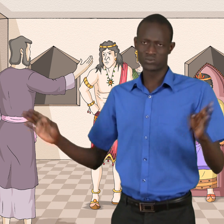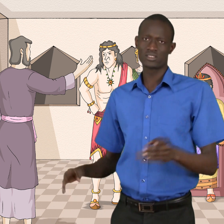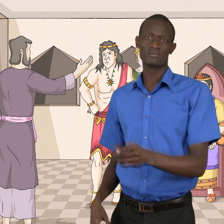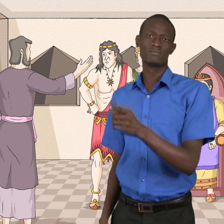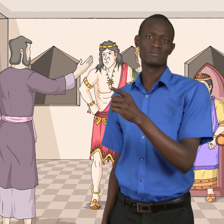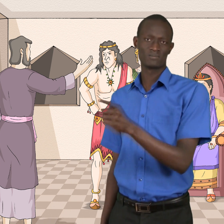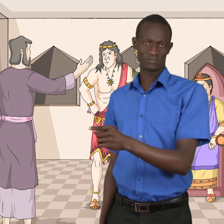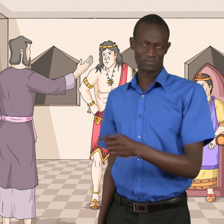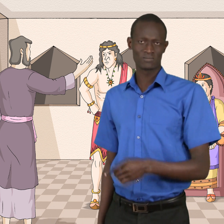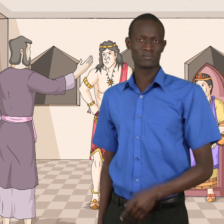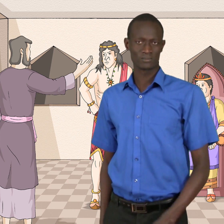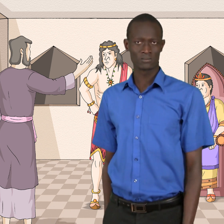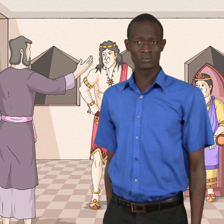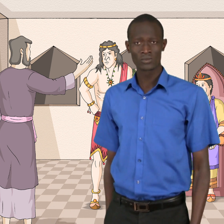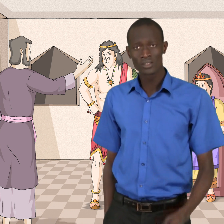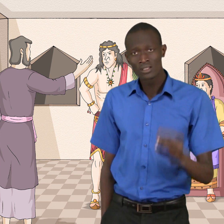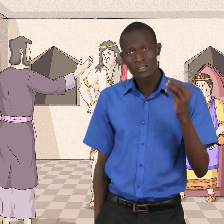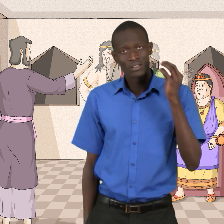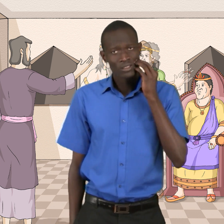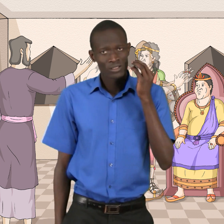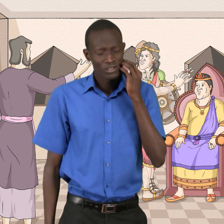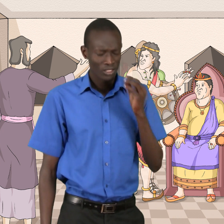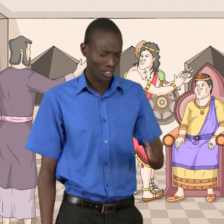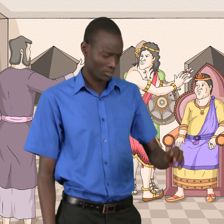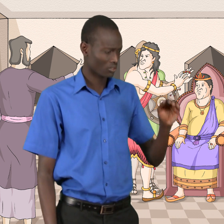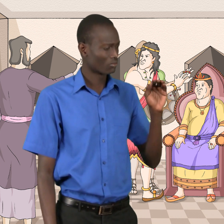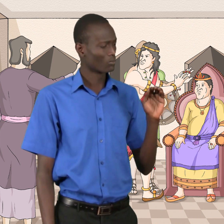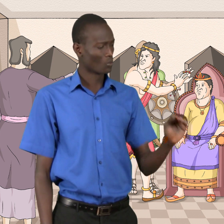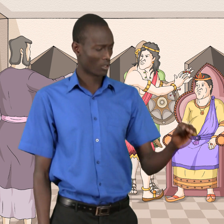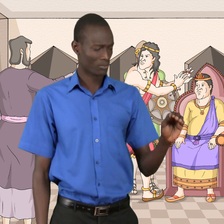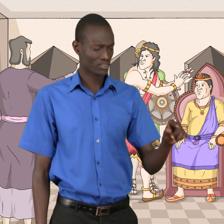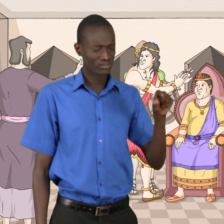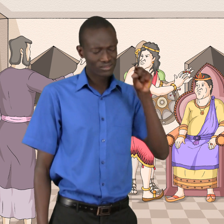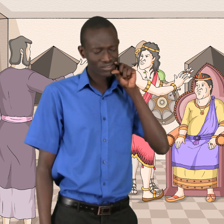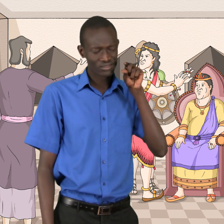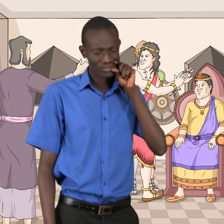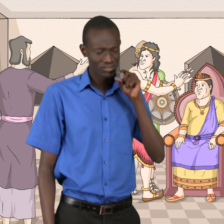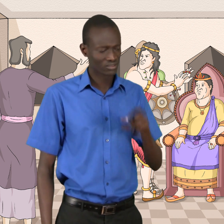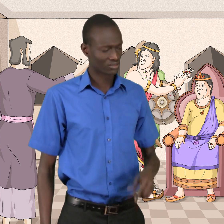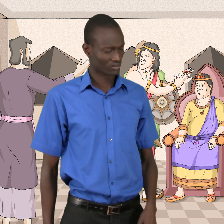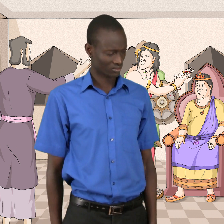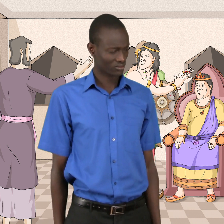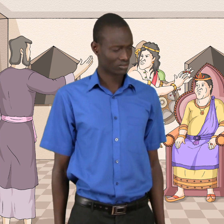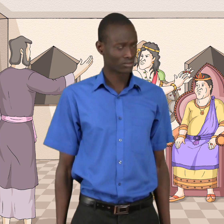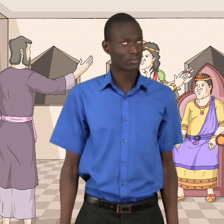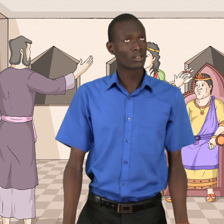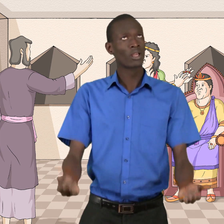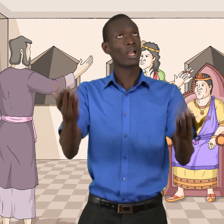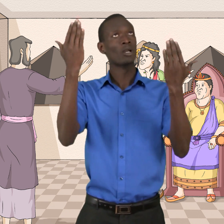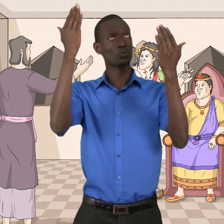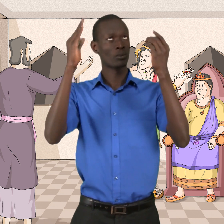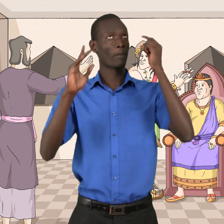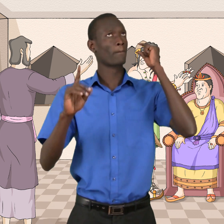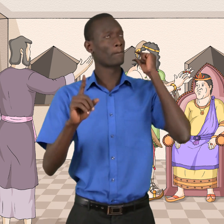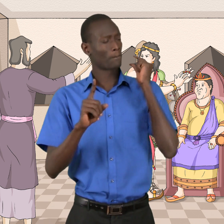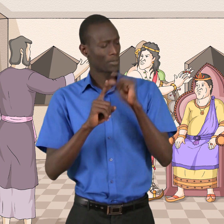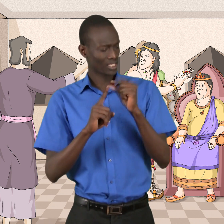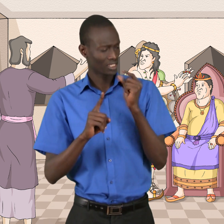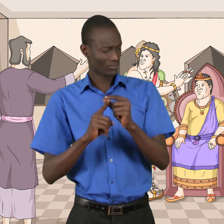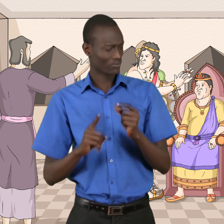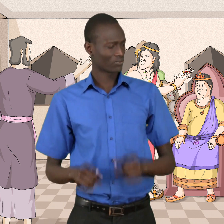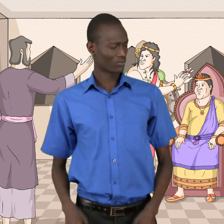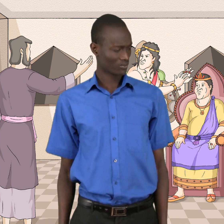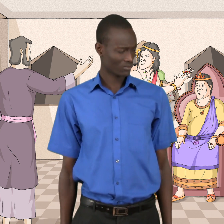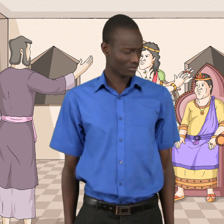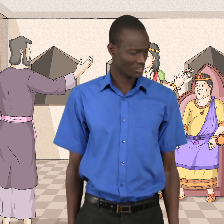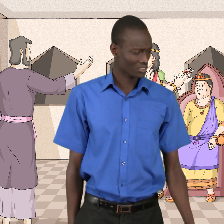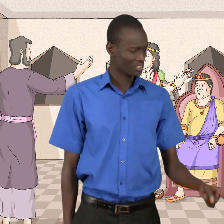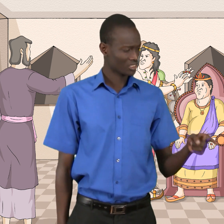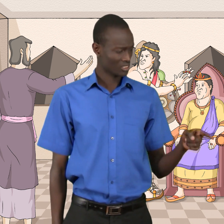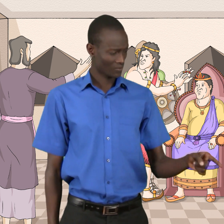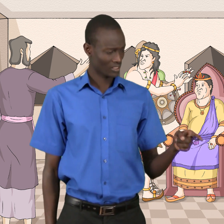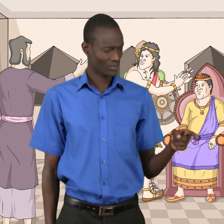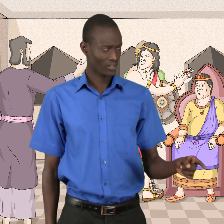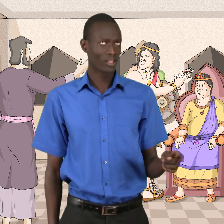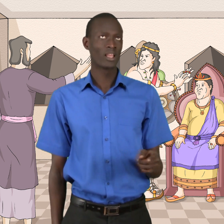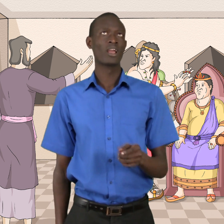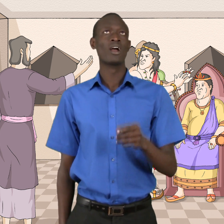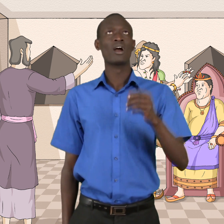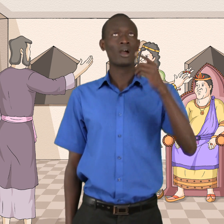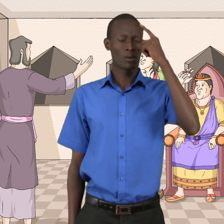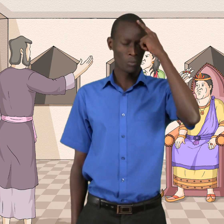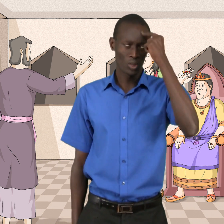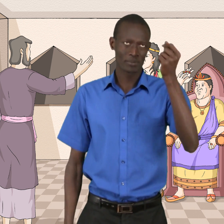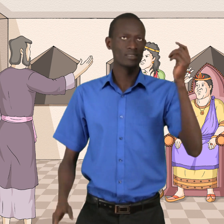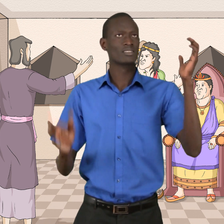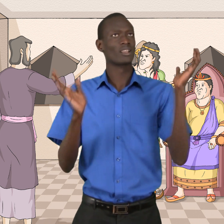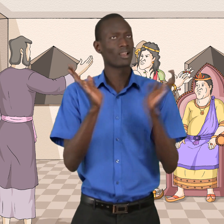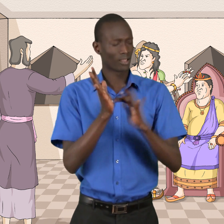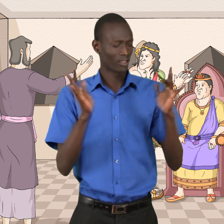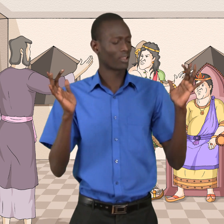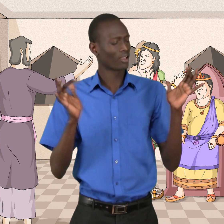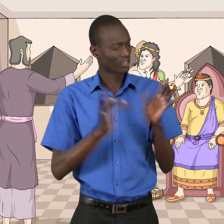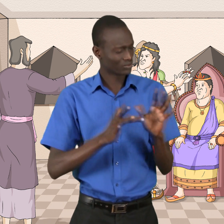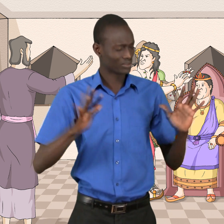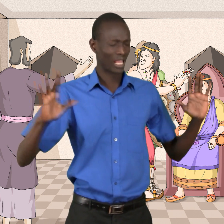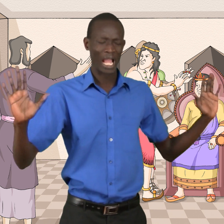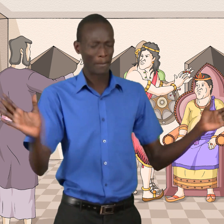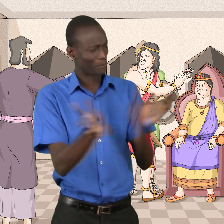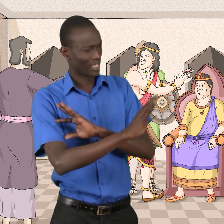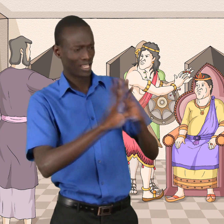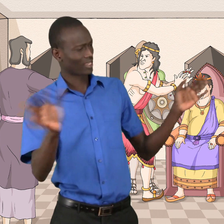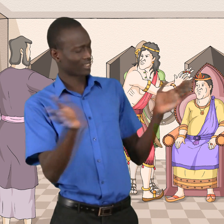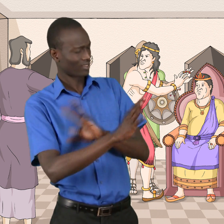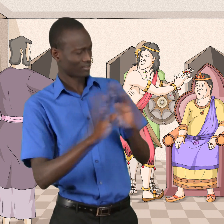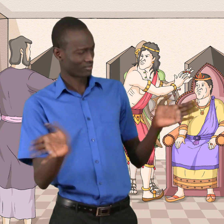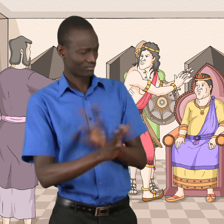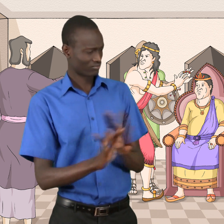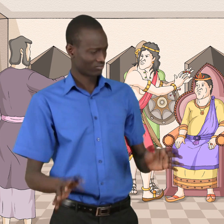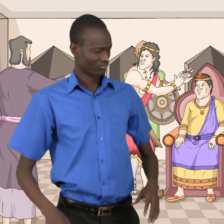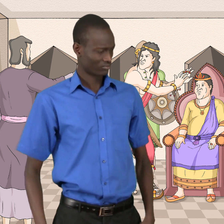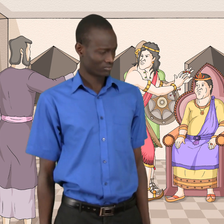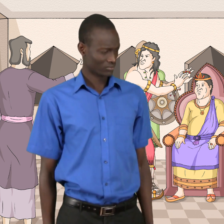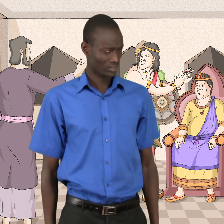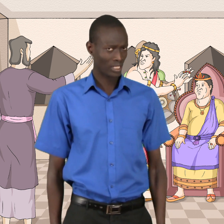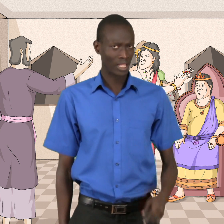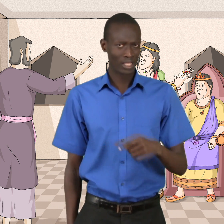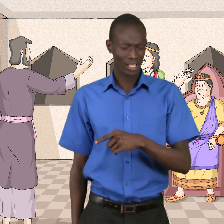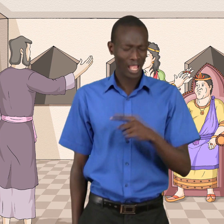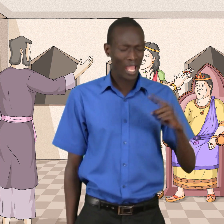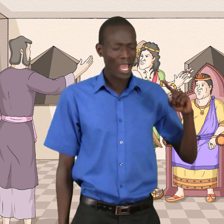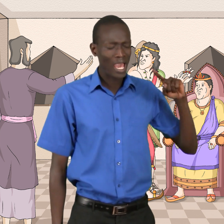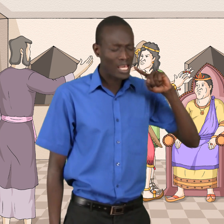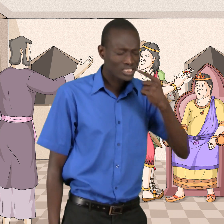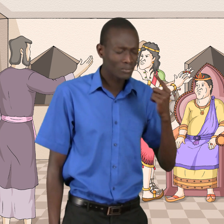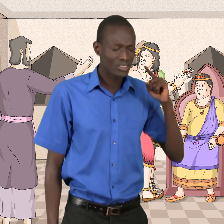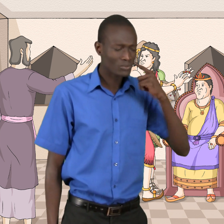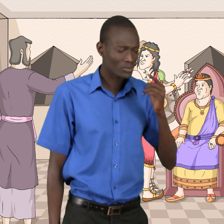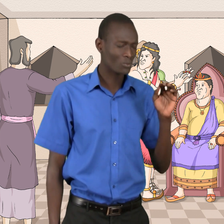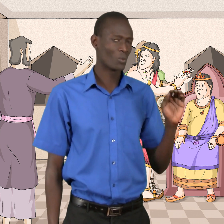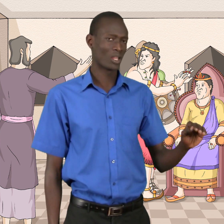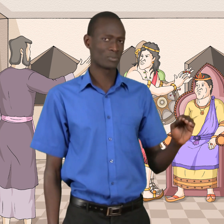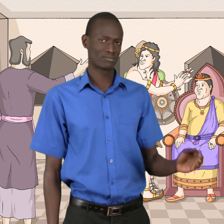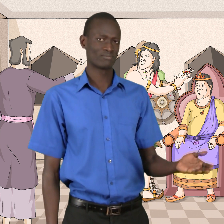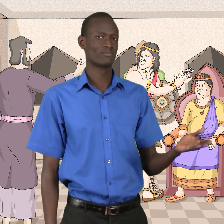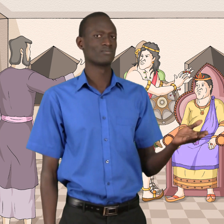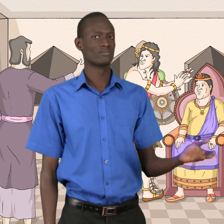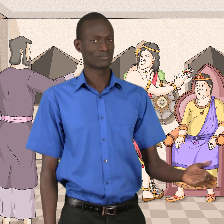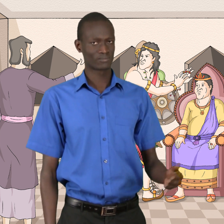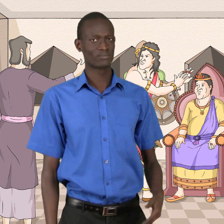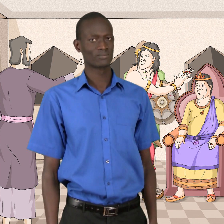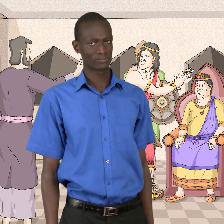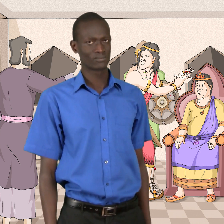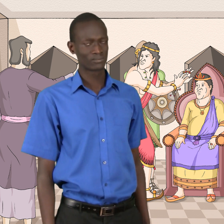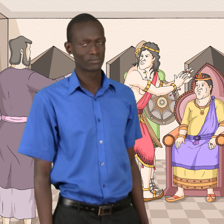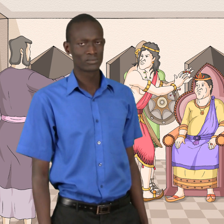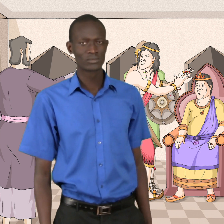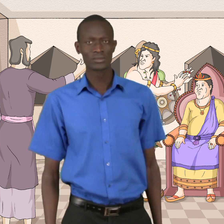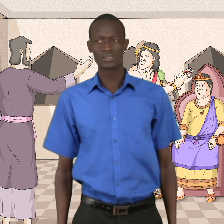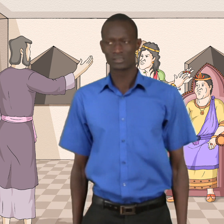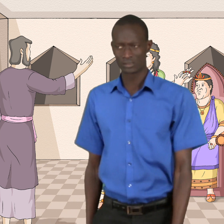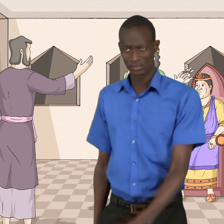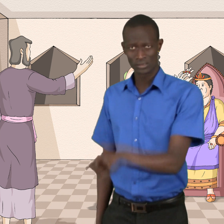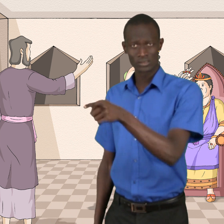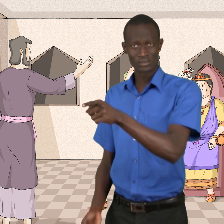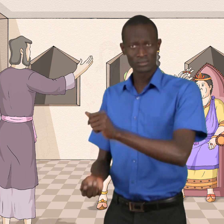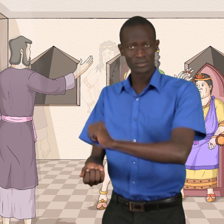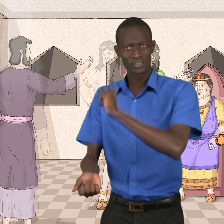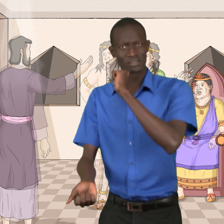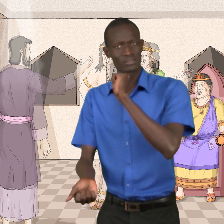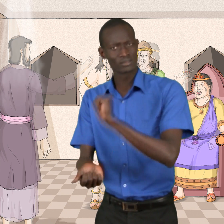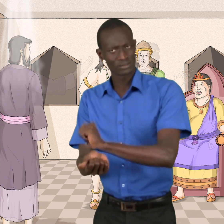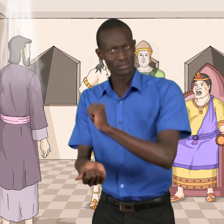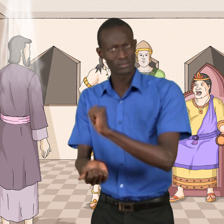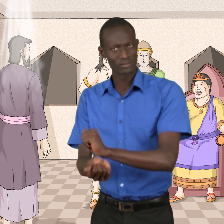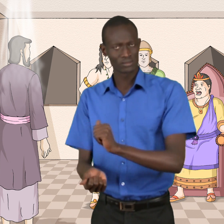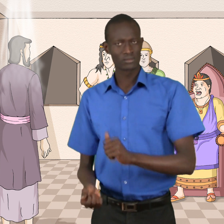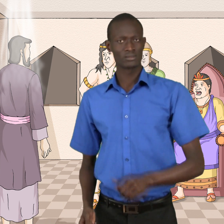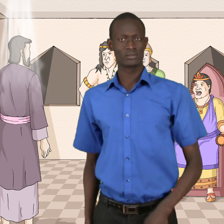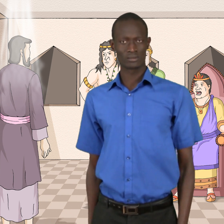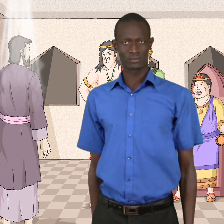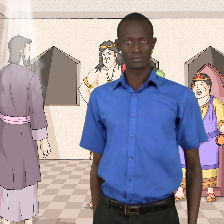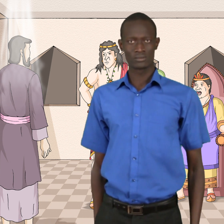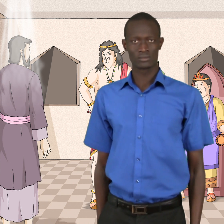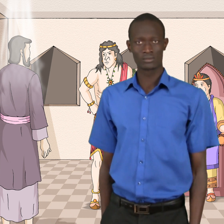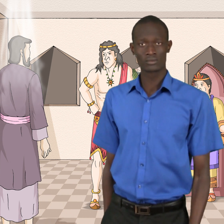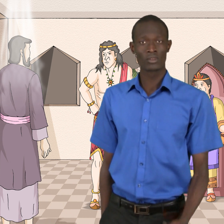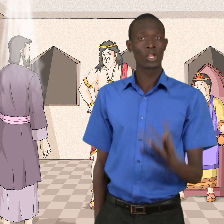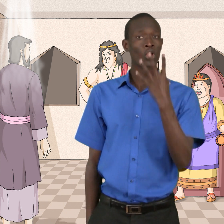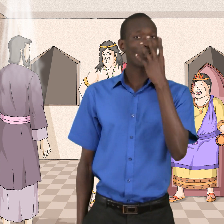But Elymas the sorcerer (for that is what his name means) opposed them and tried to turn the proconsul from the faith.